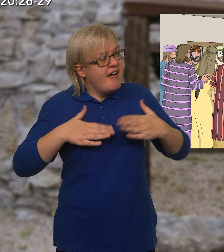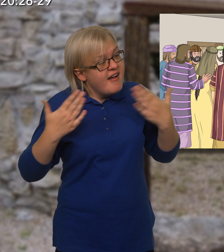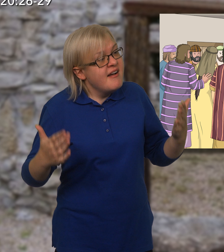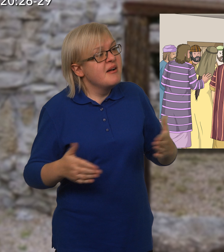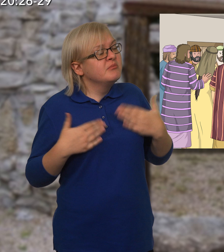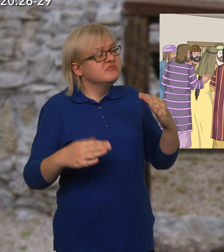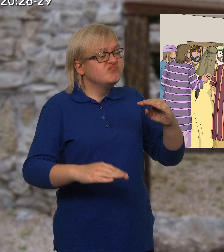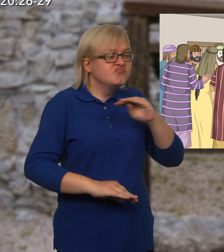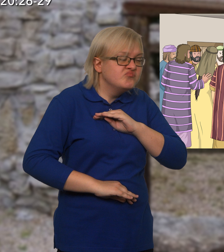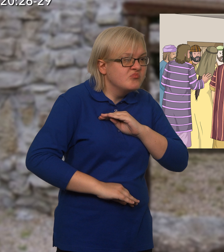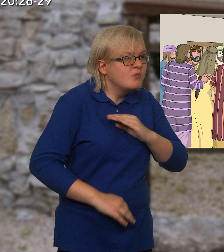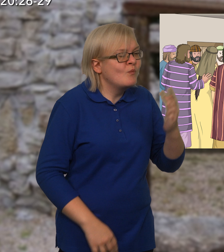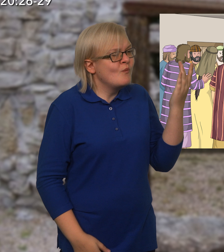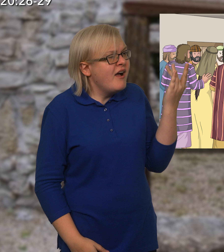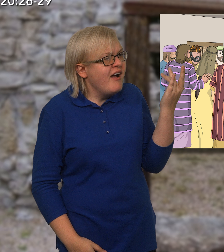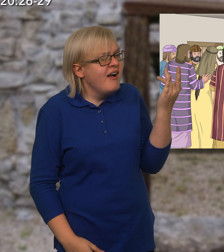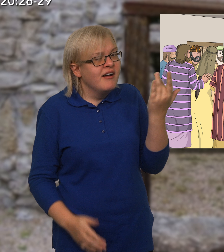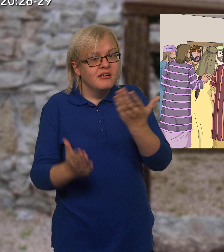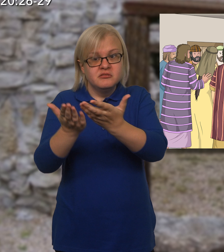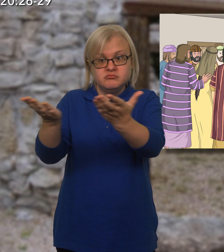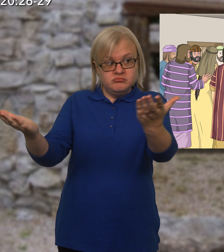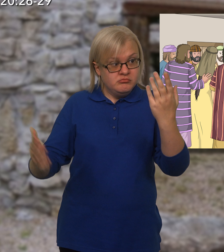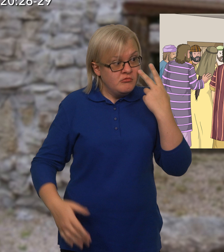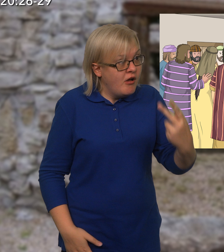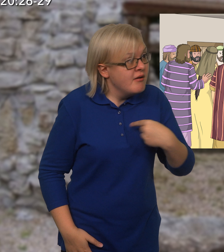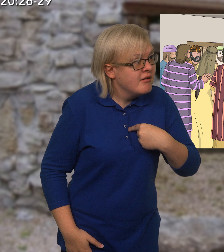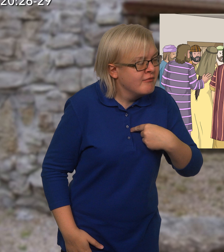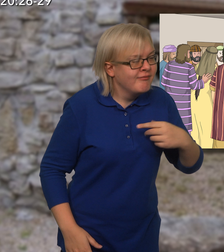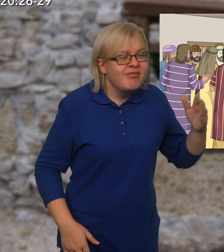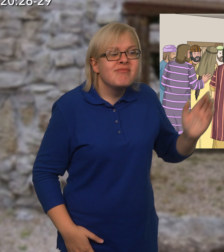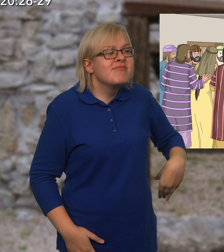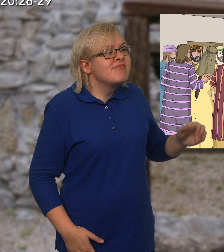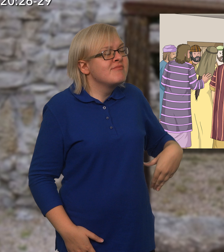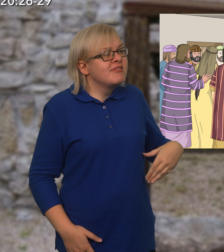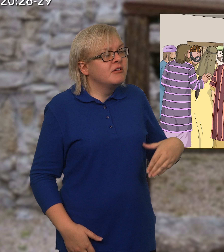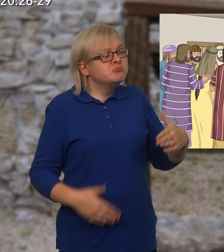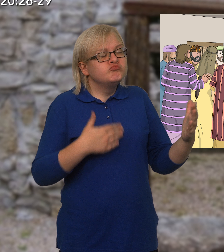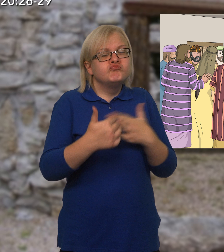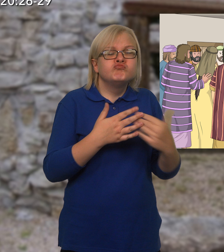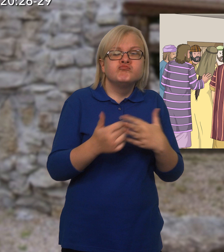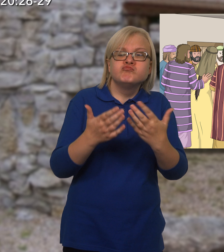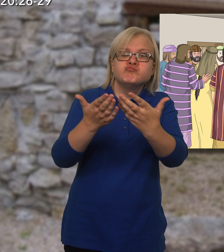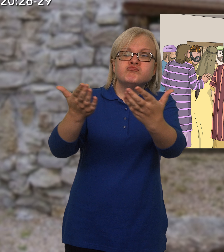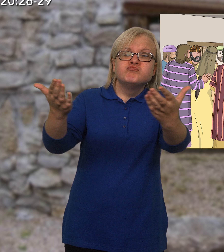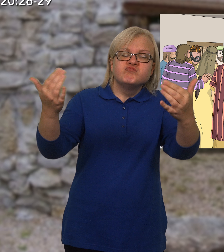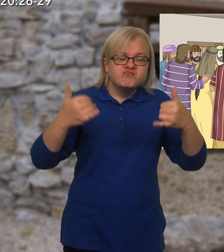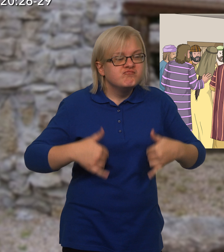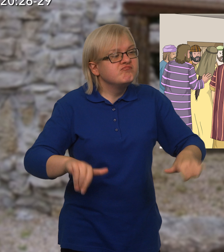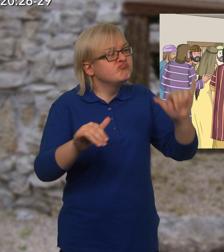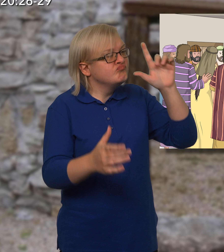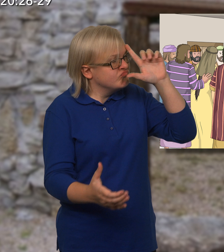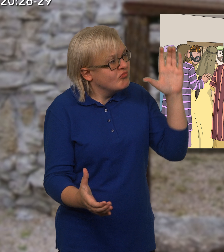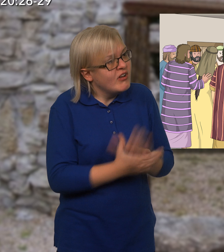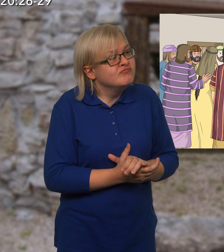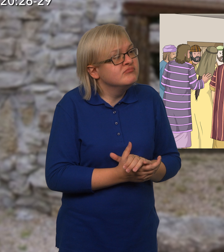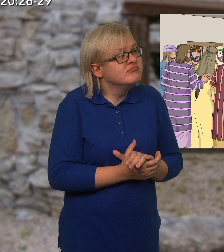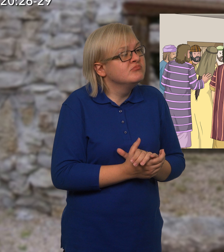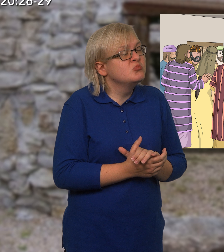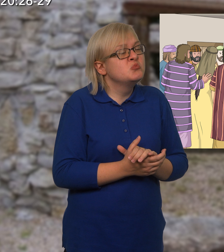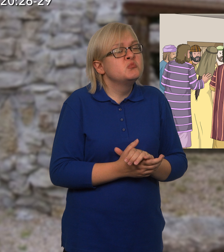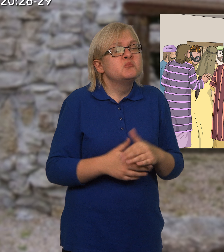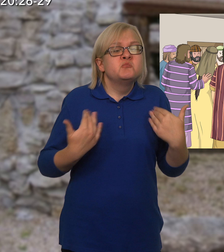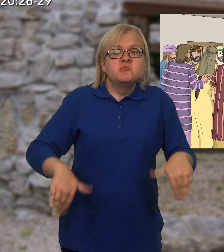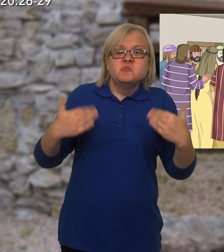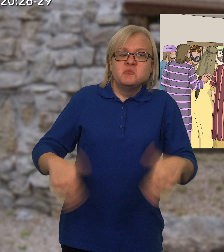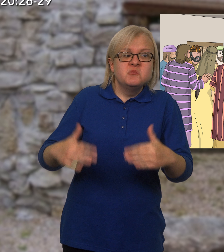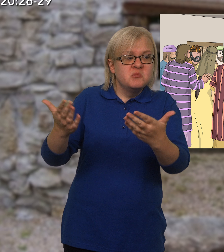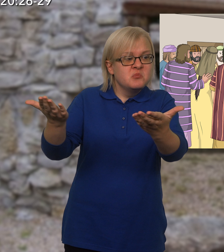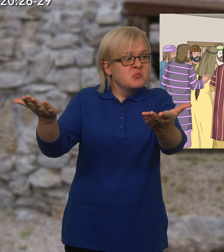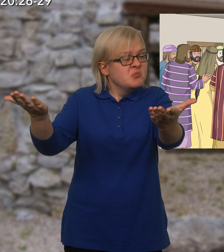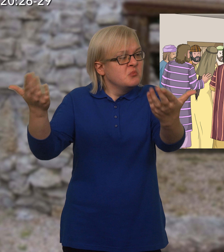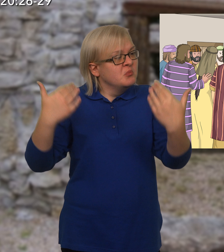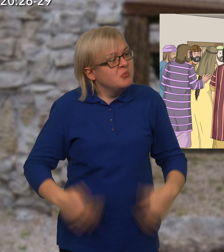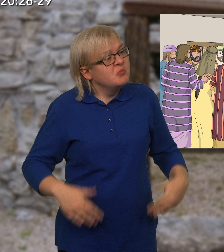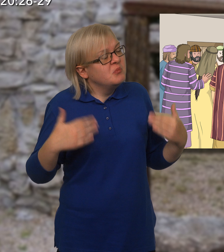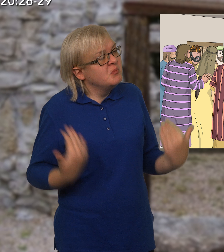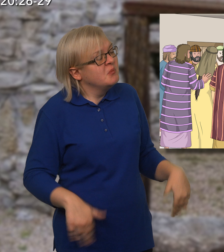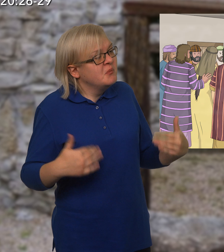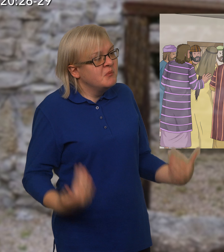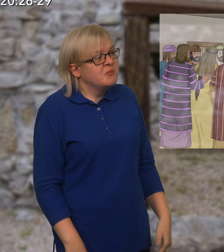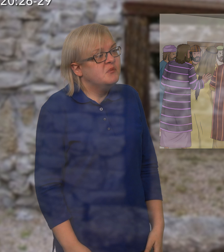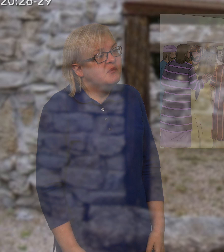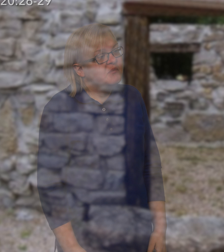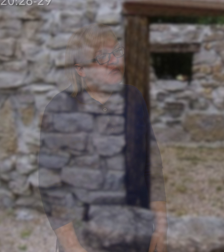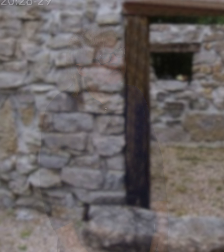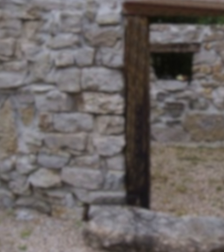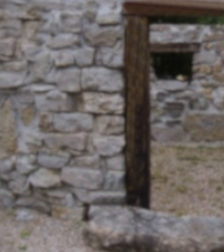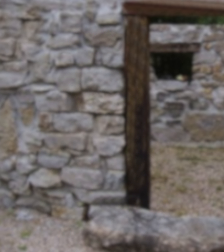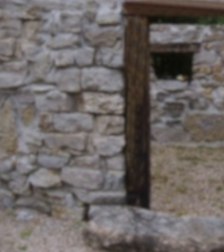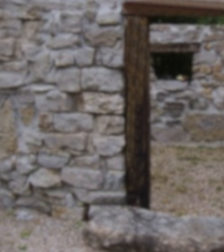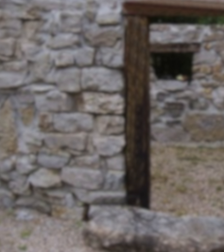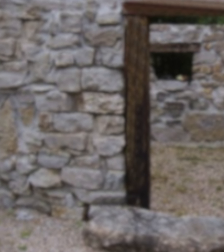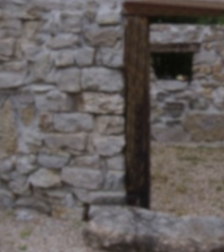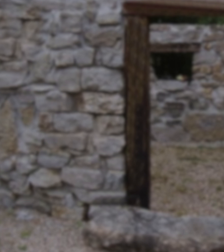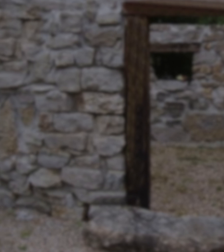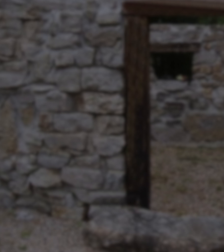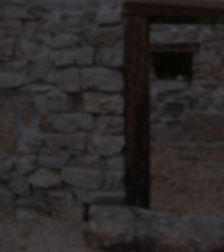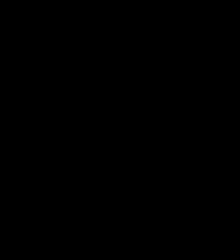blessed are those who have not seen and yet have believed.”